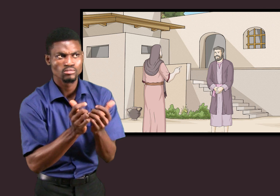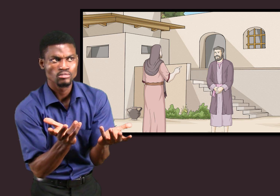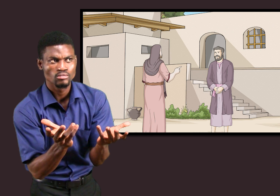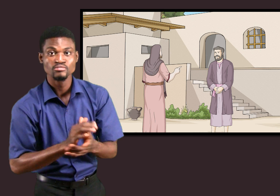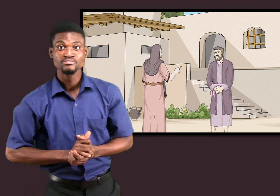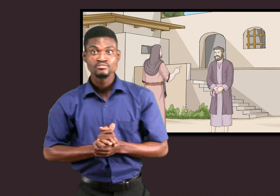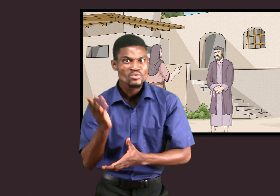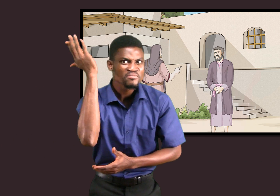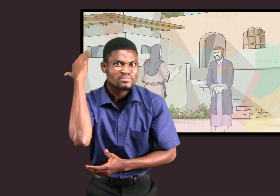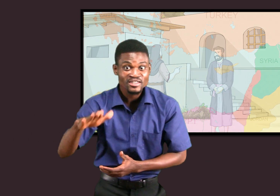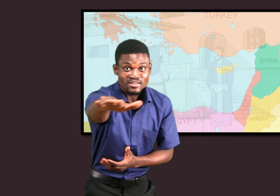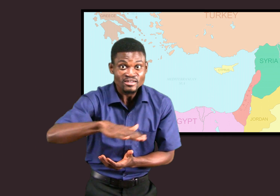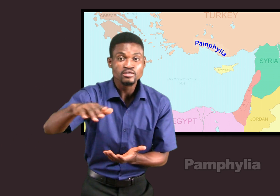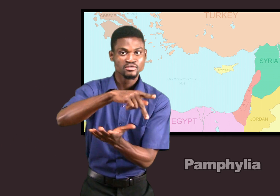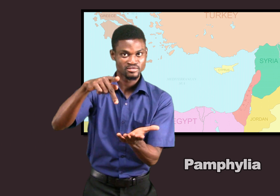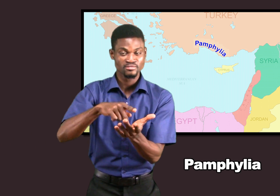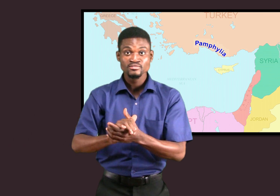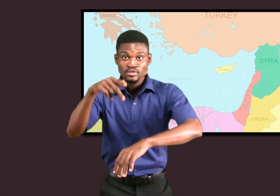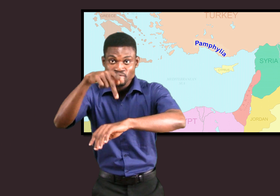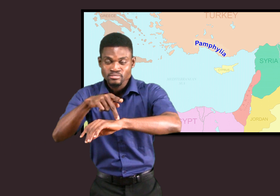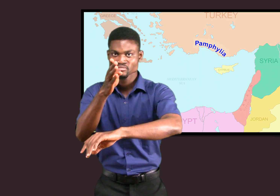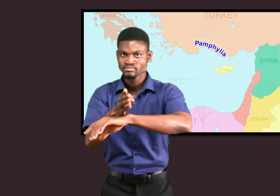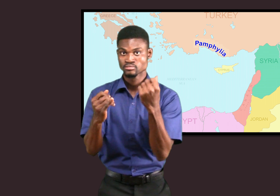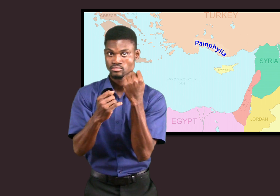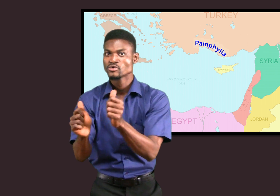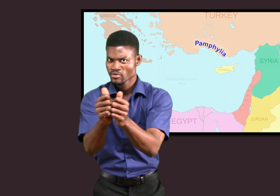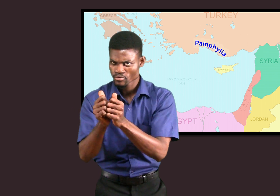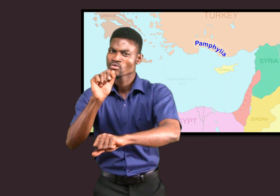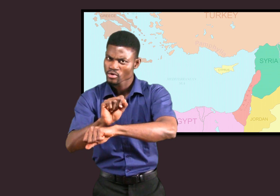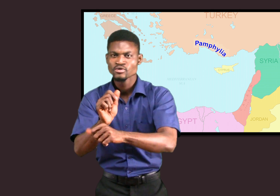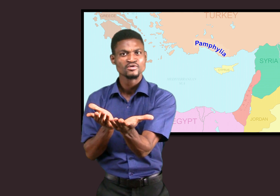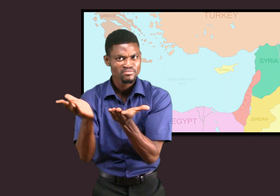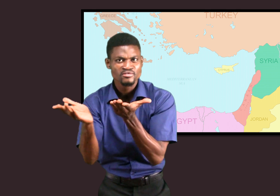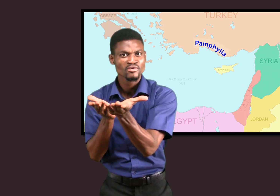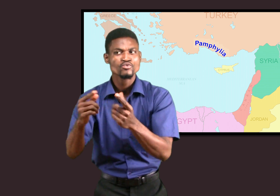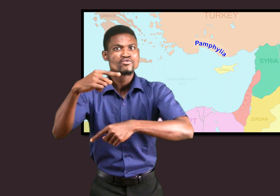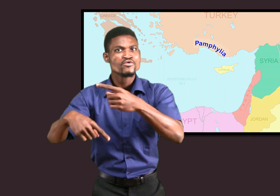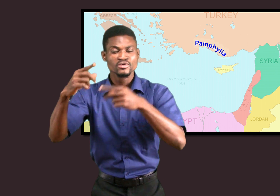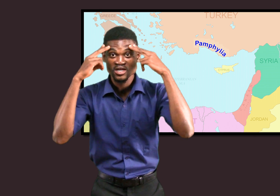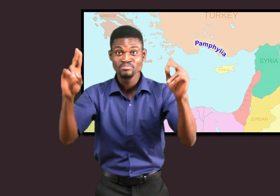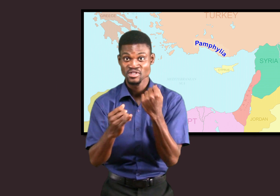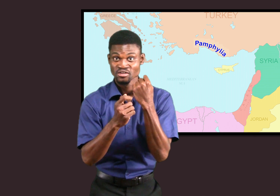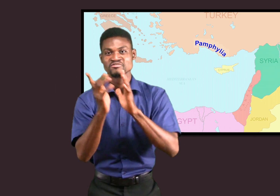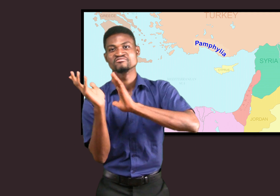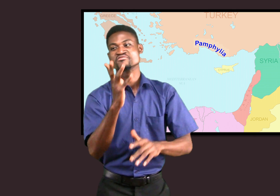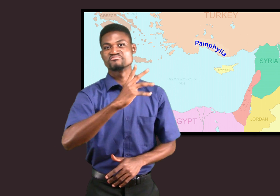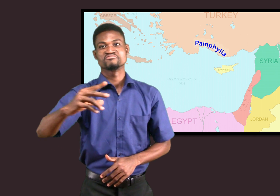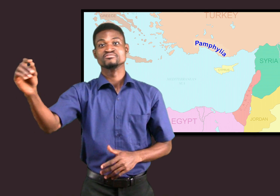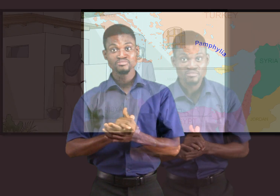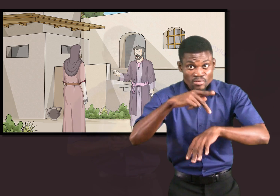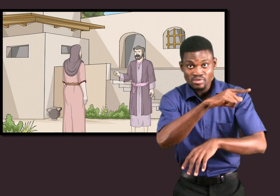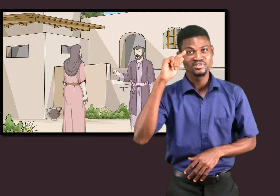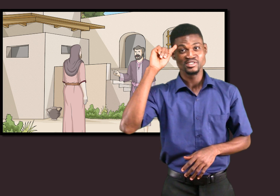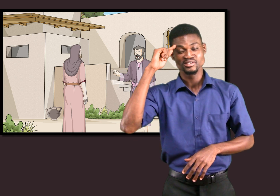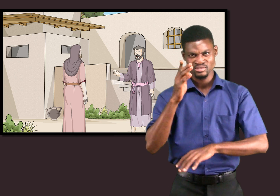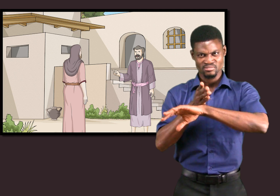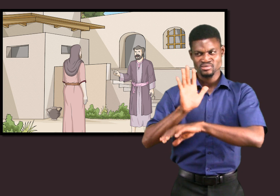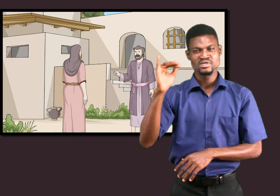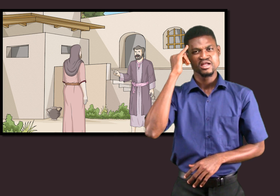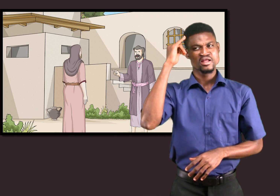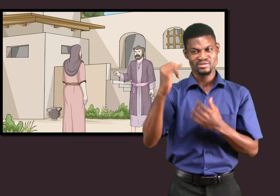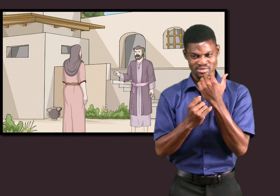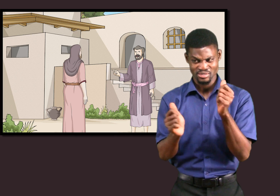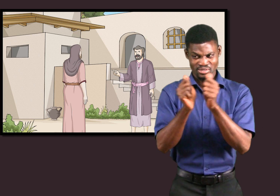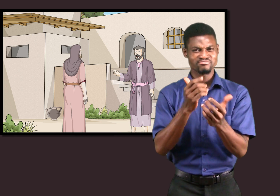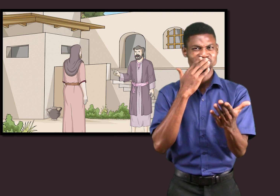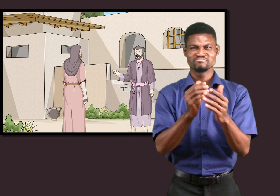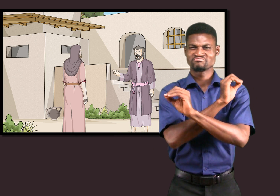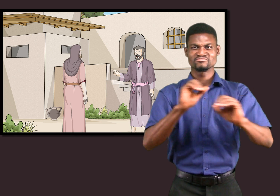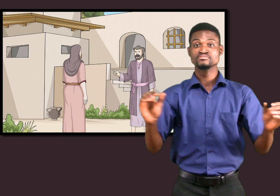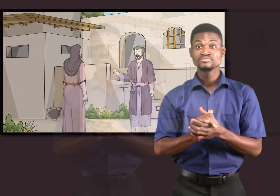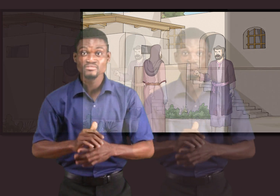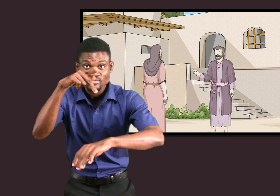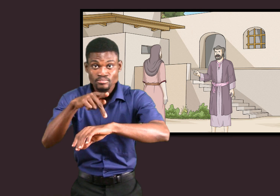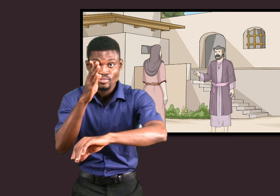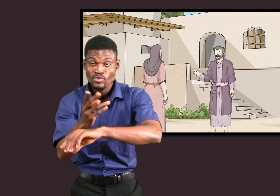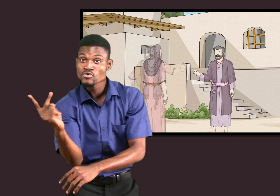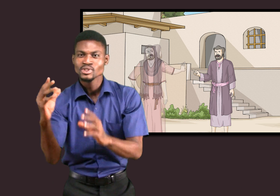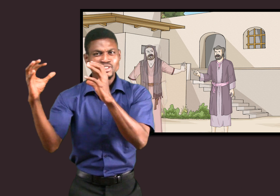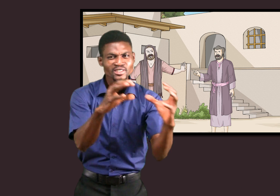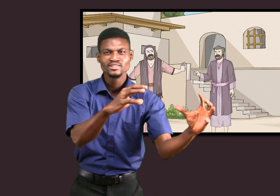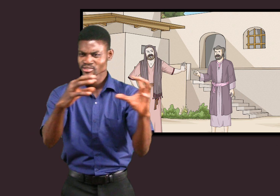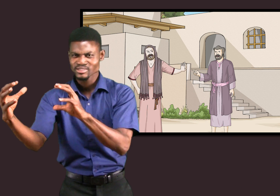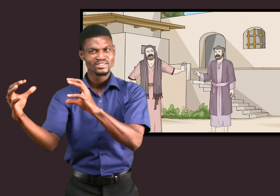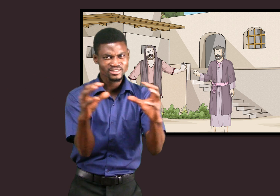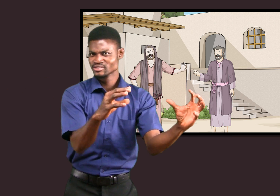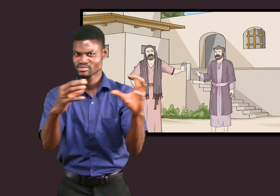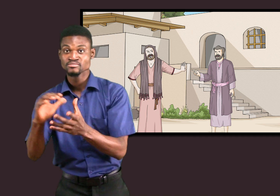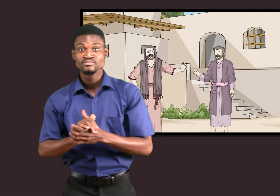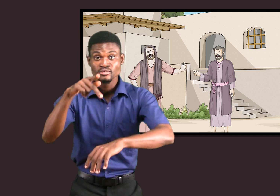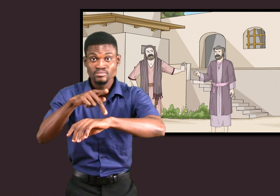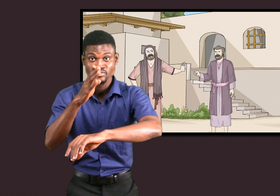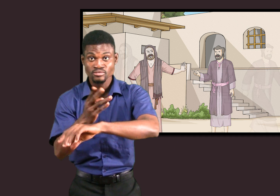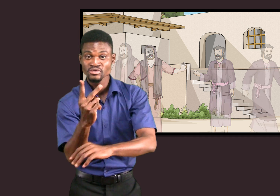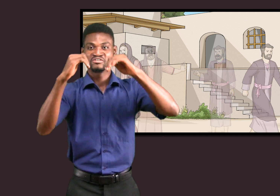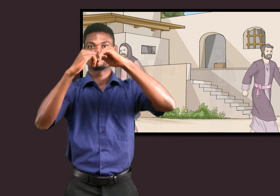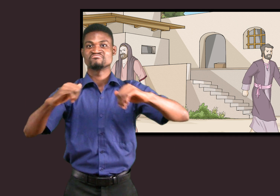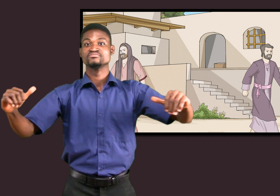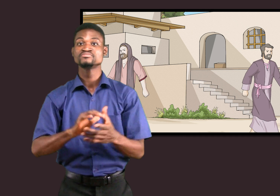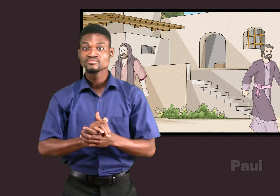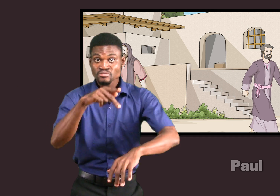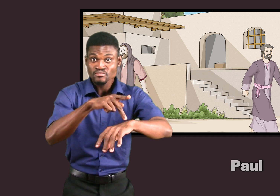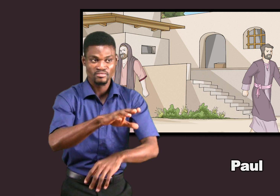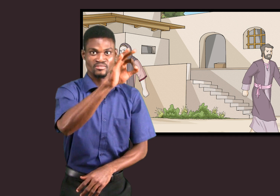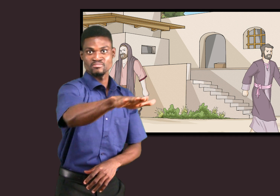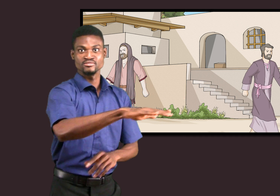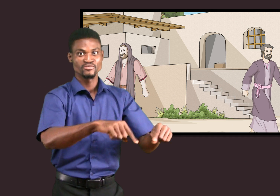But Paul thought it best not to take him, because he had deserted them in Pamphylia and had not accompanied them in the work.